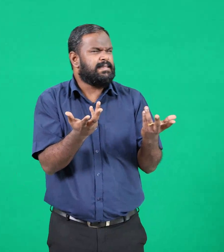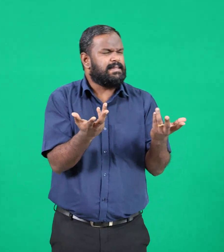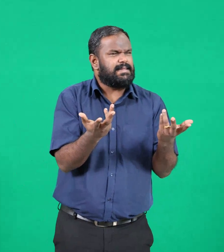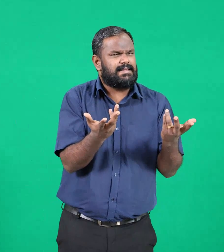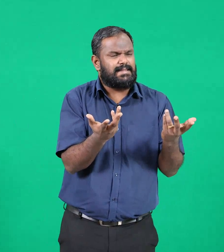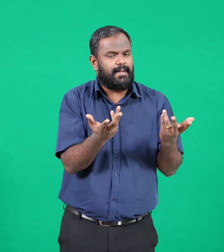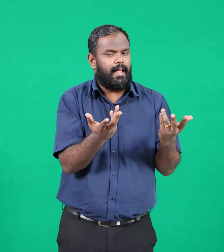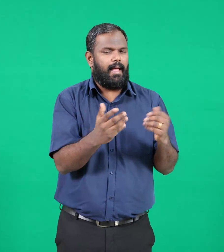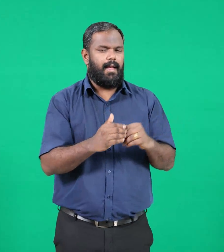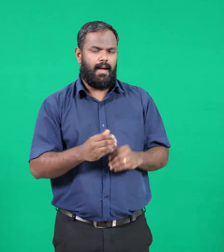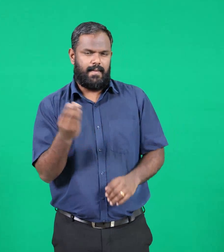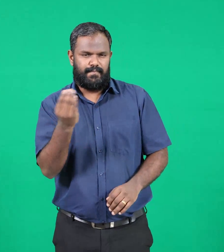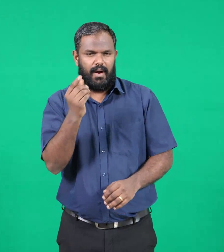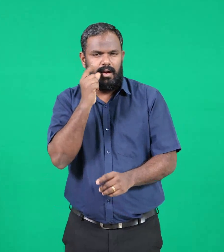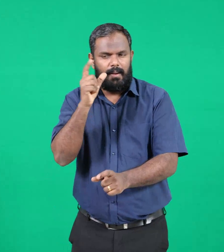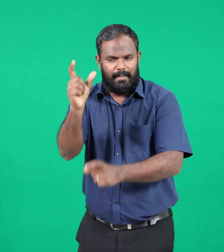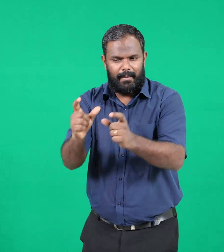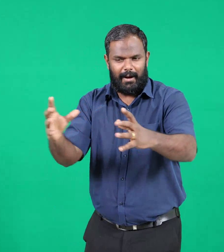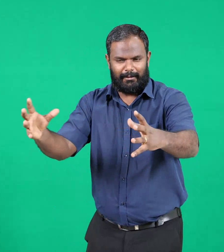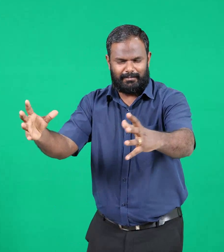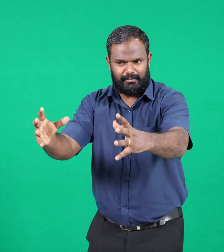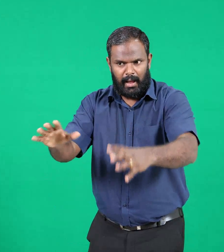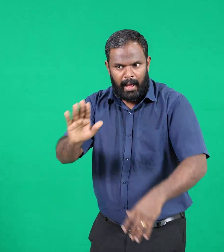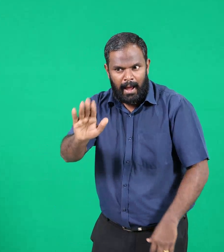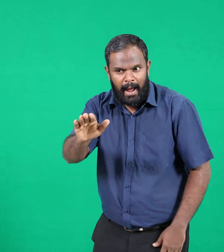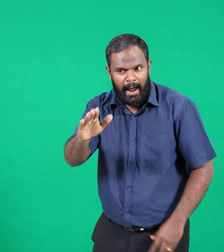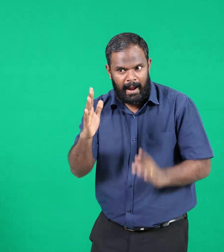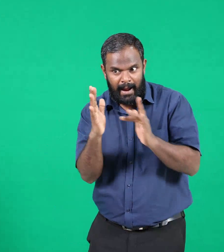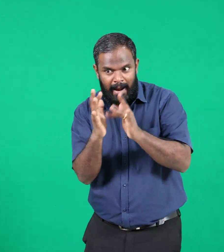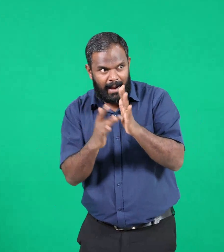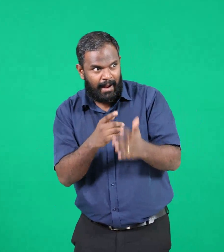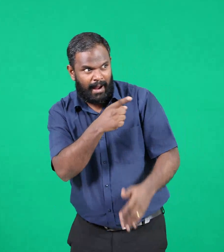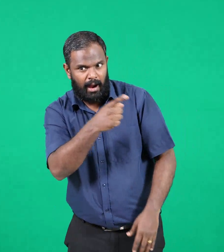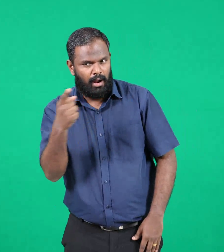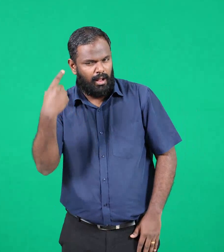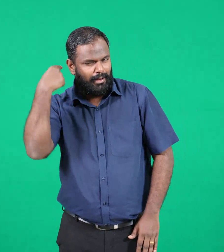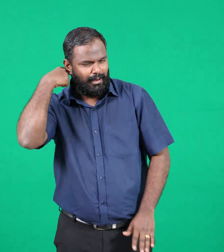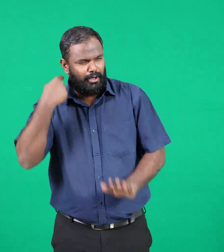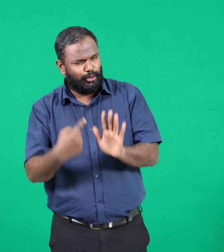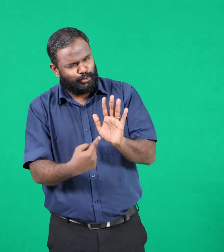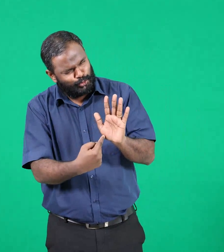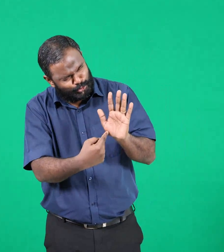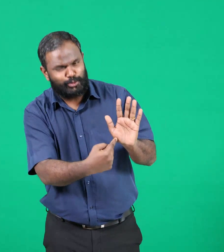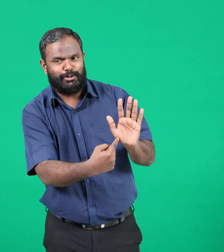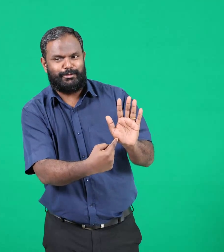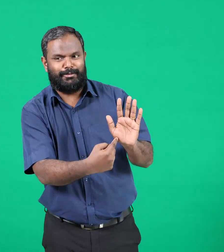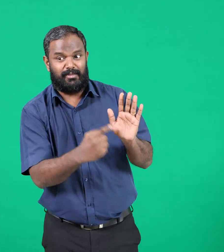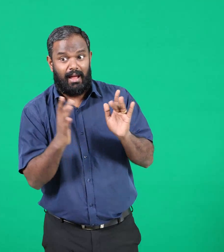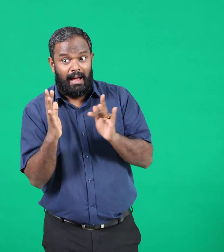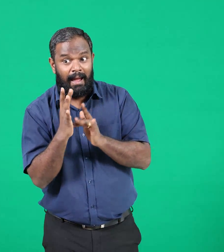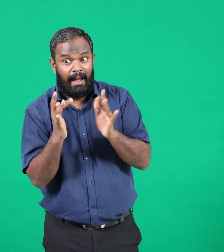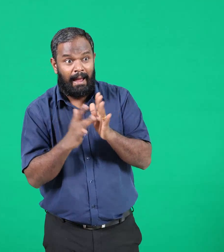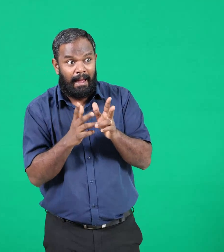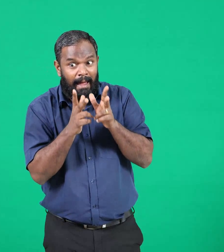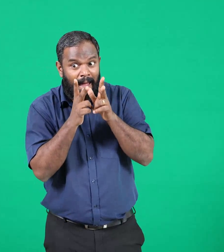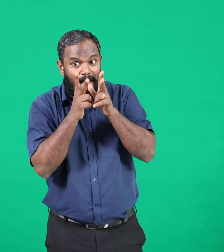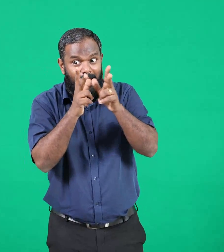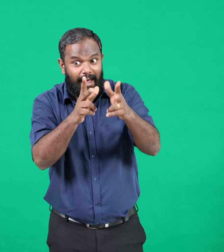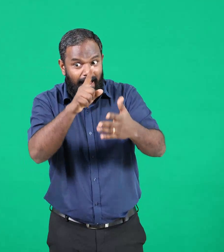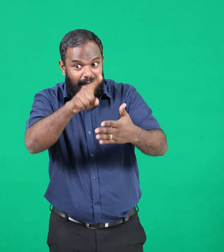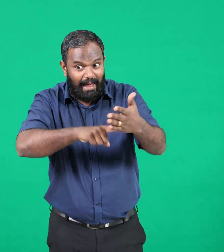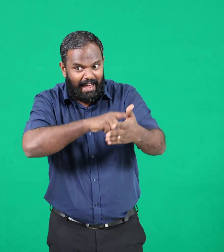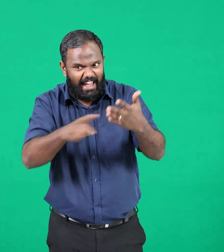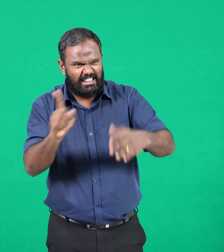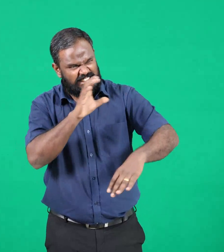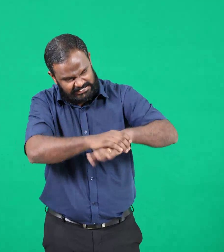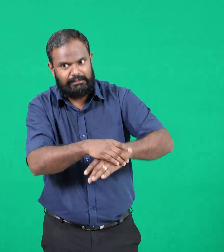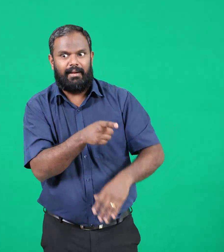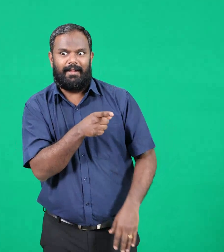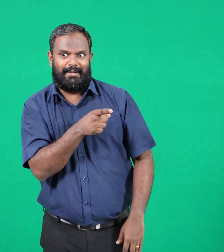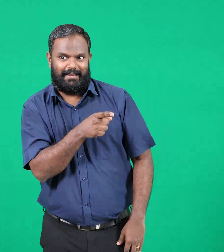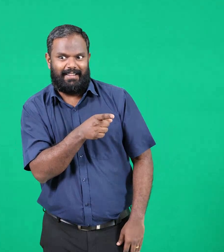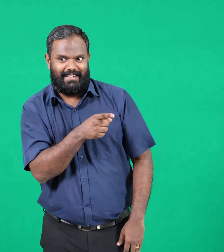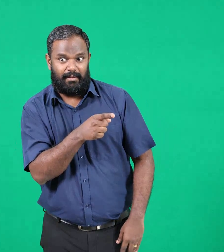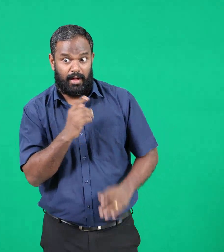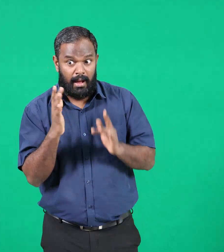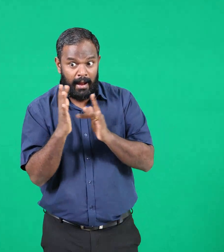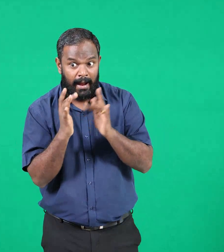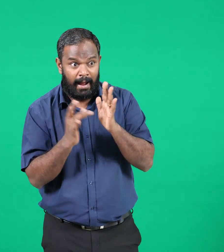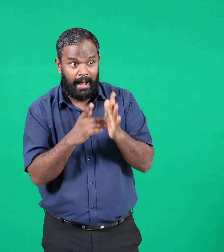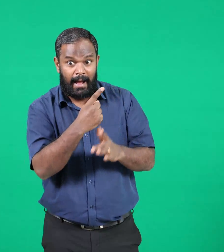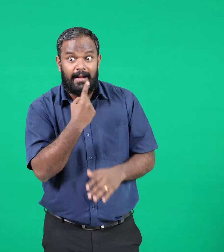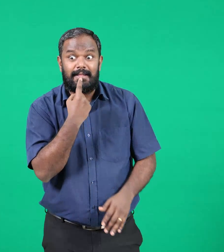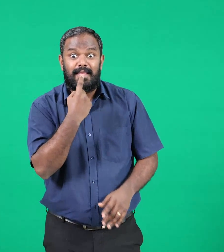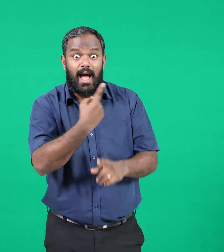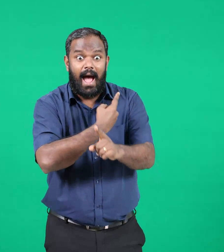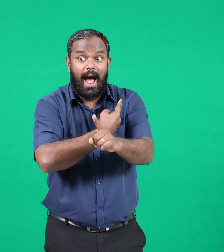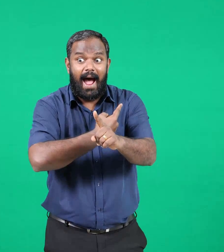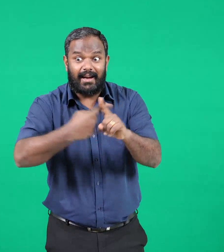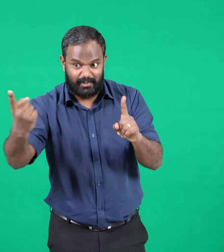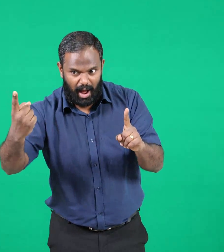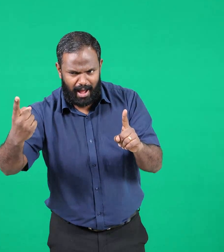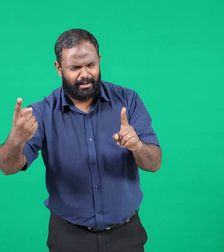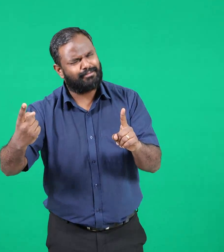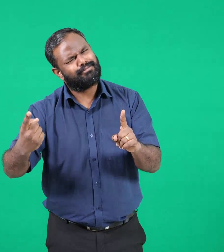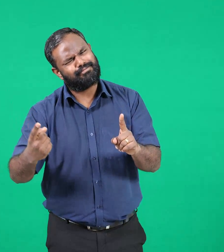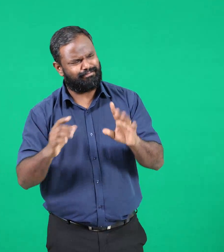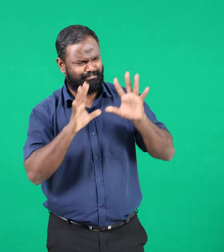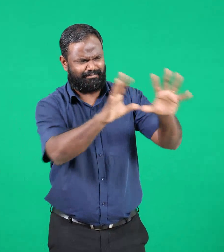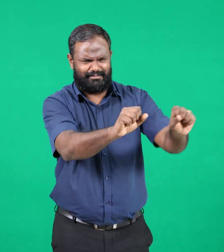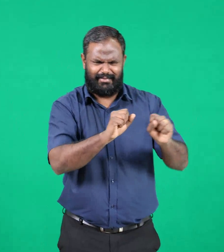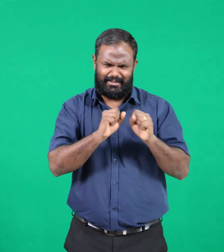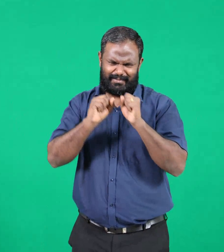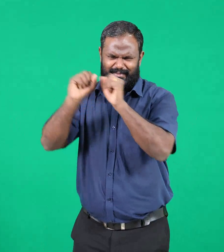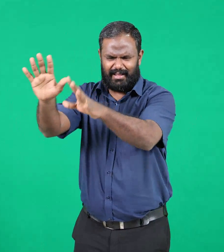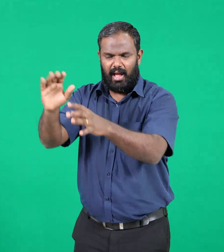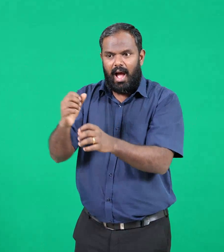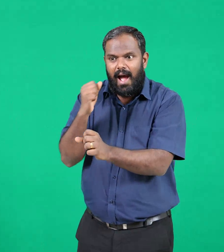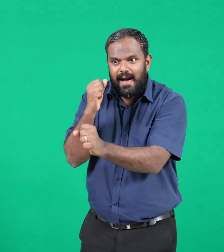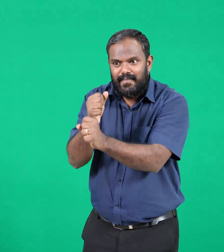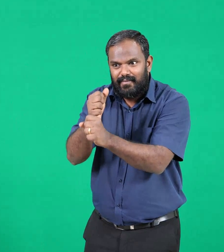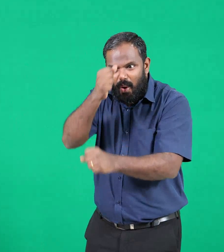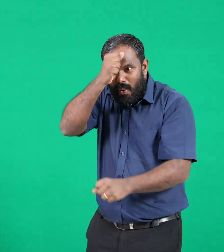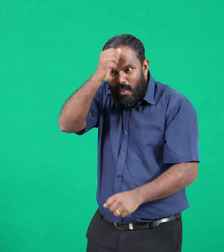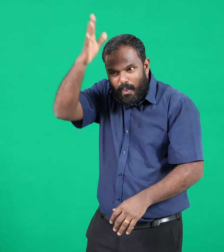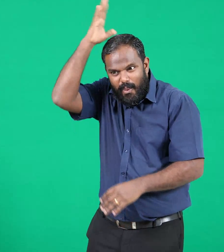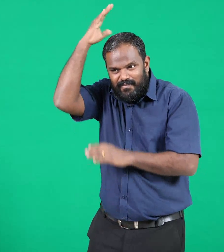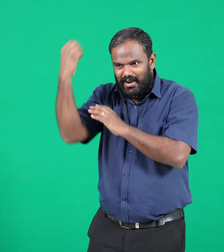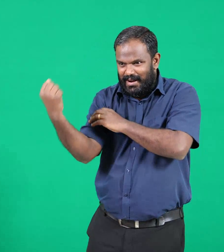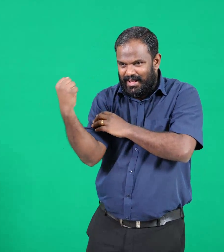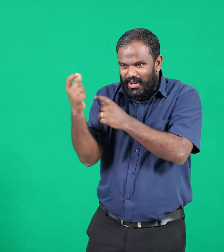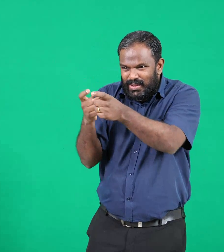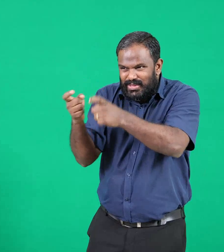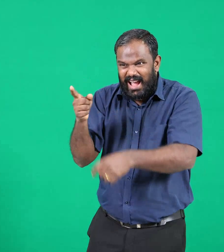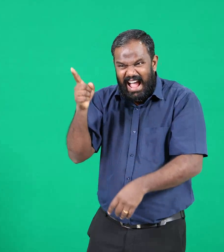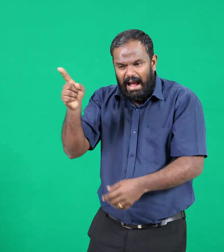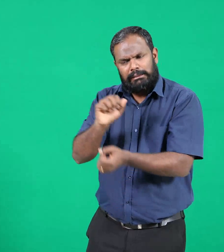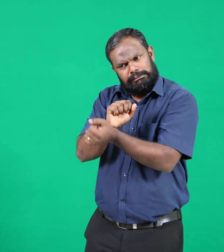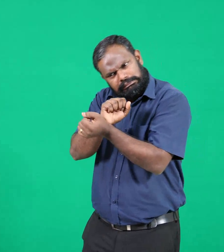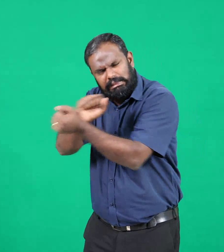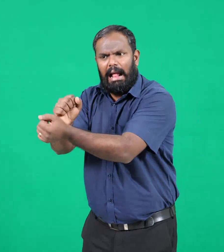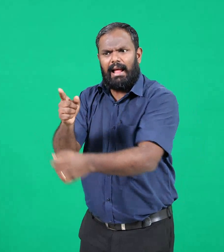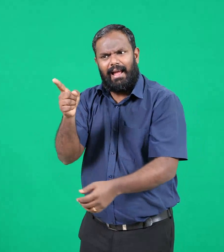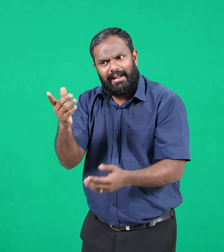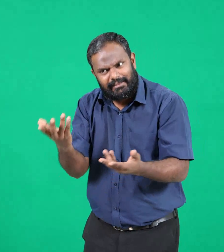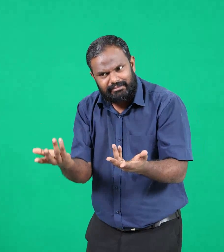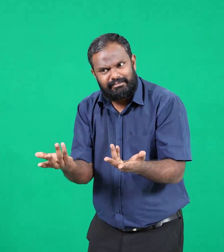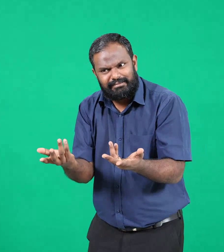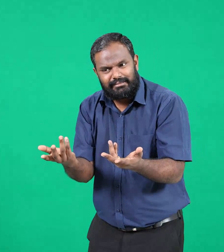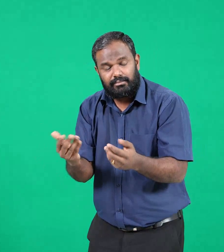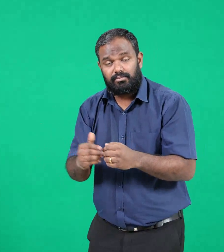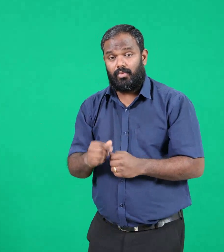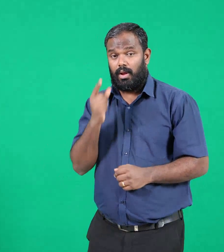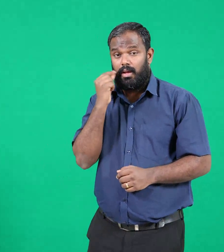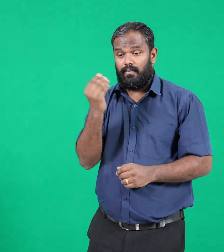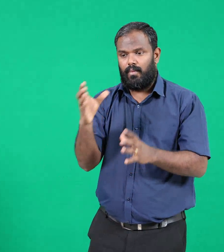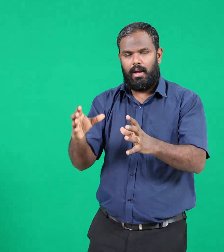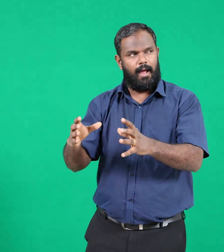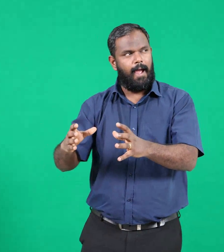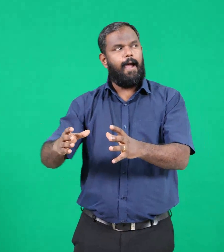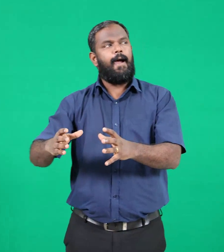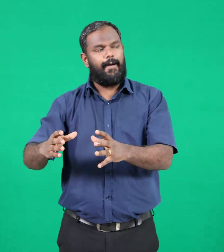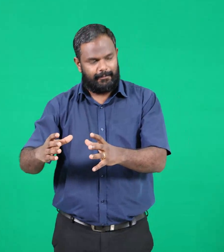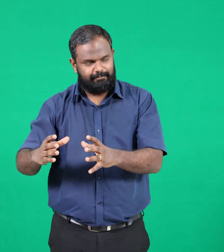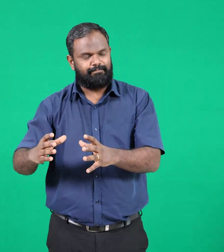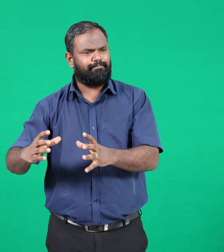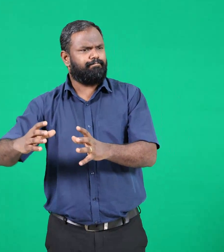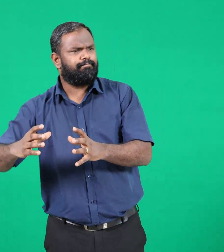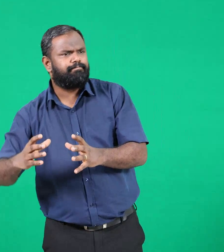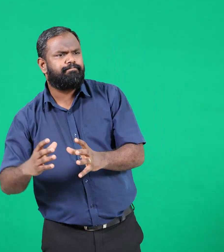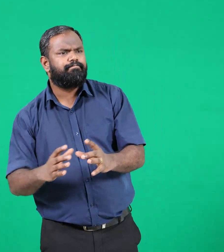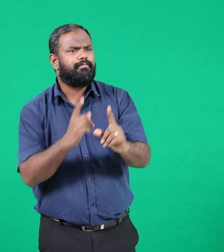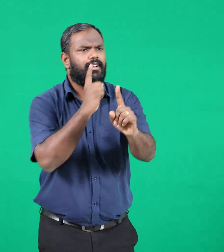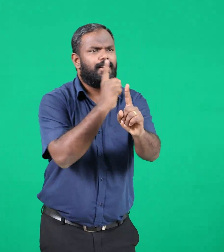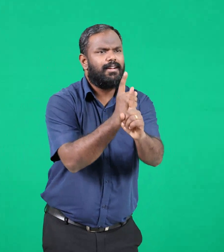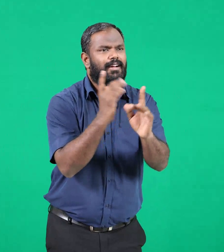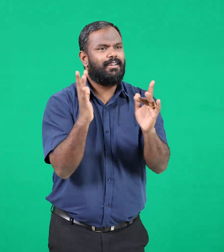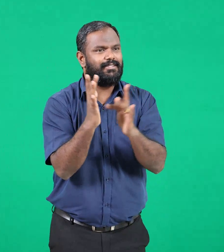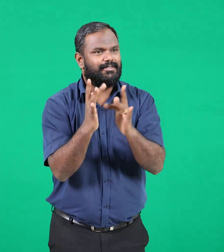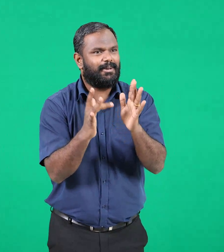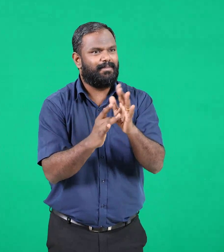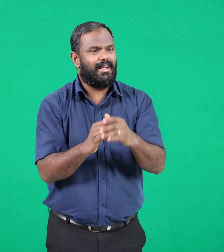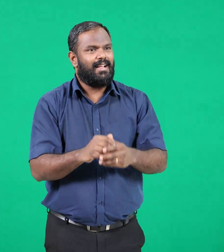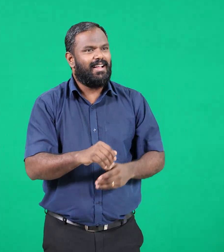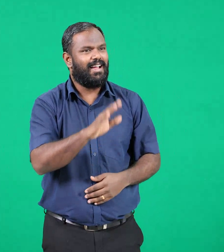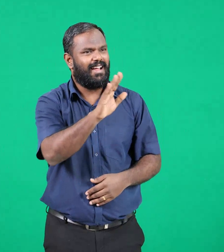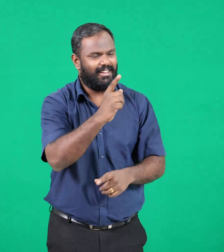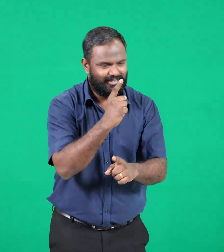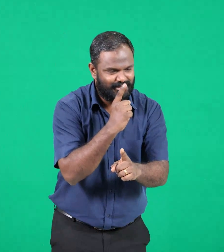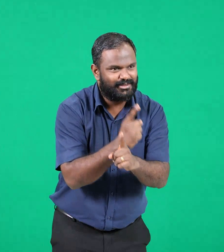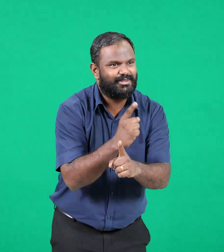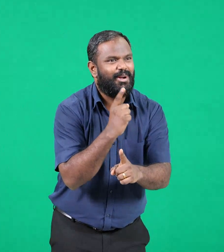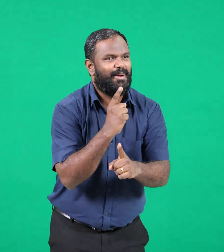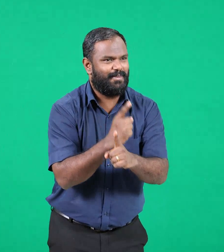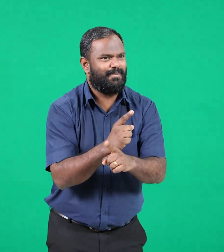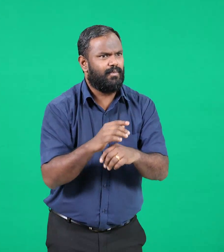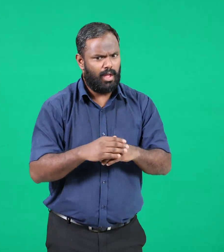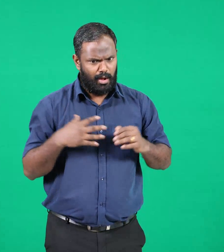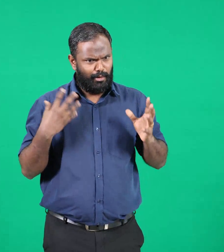They were hoping to catch Him in His words in order to hand Him over to the rule and authority of the governor.